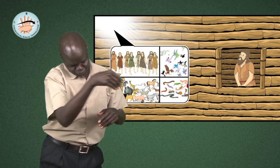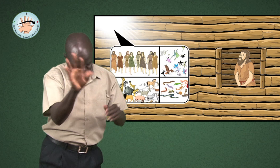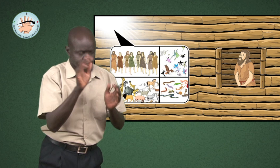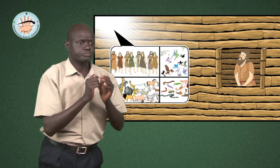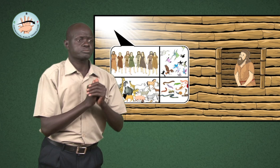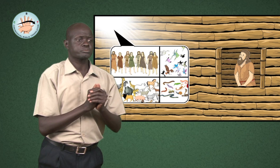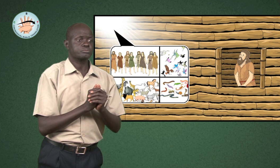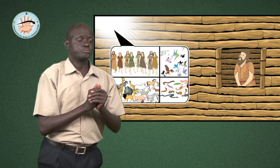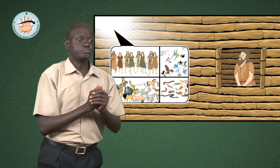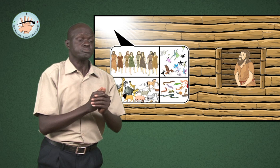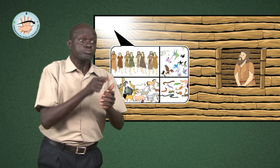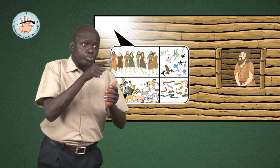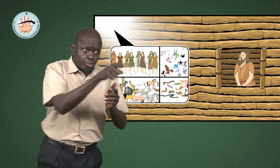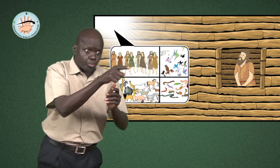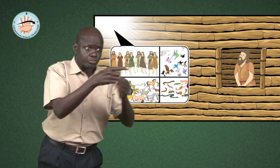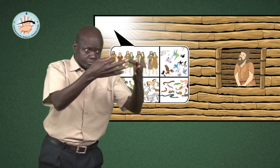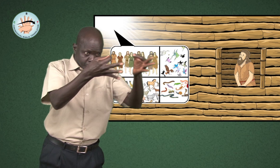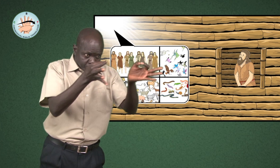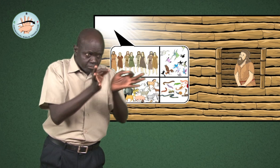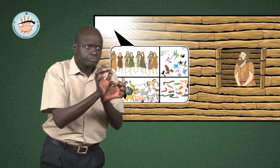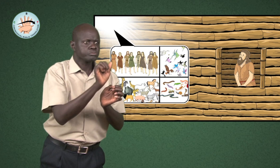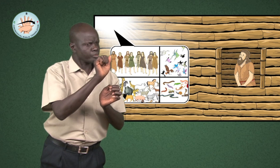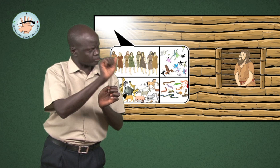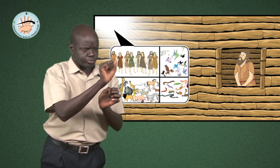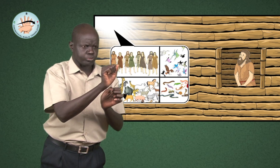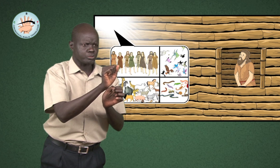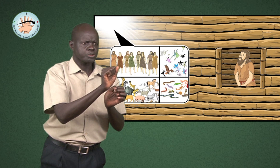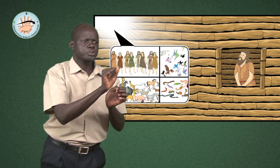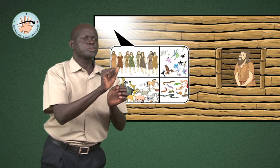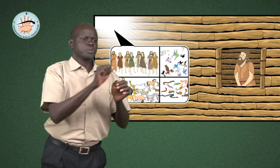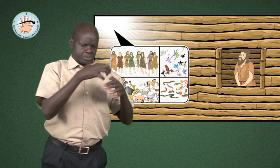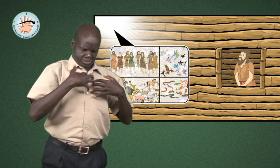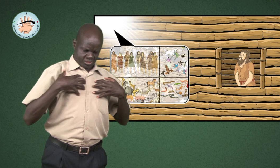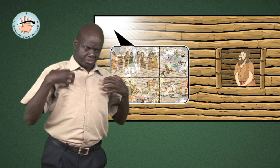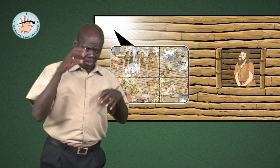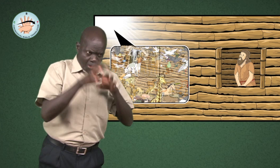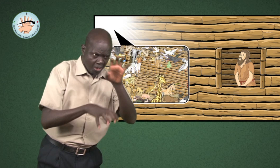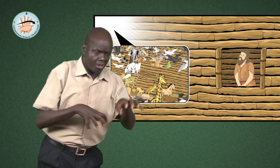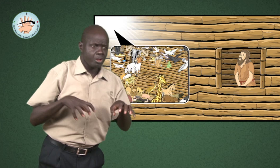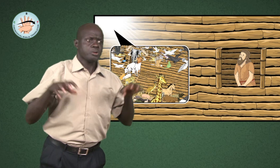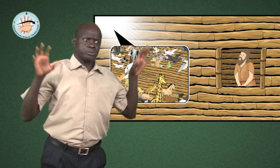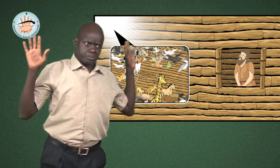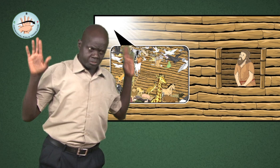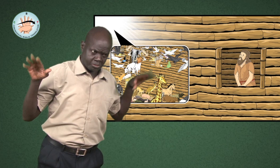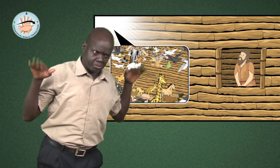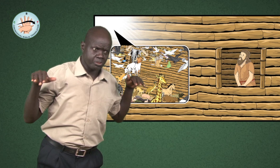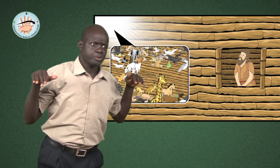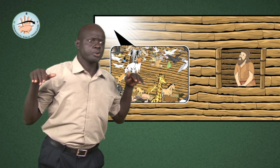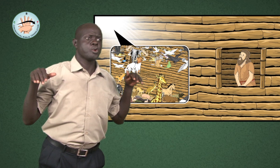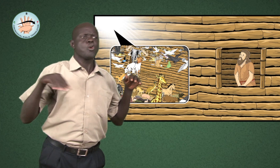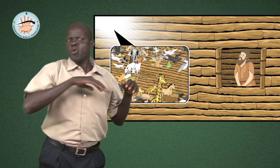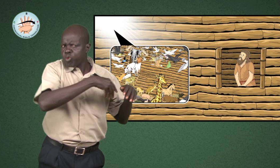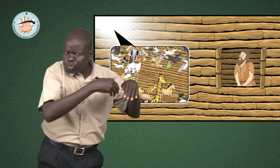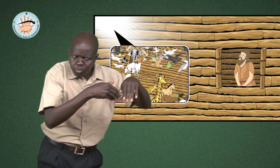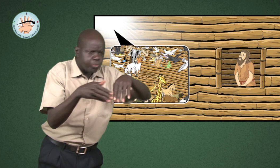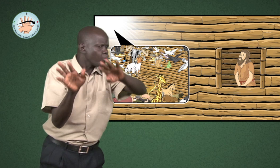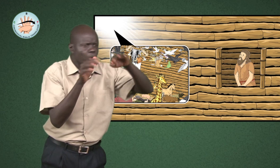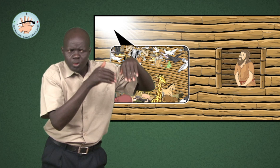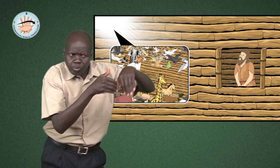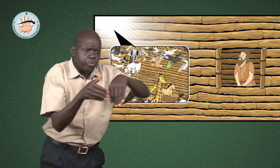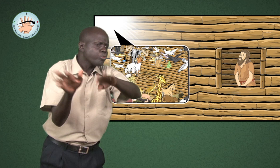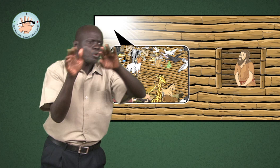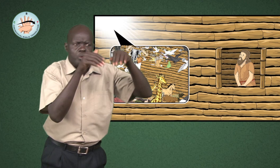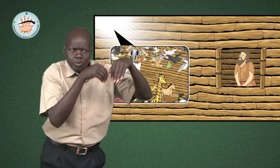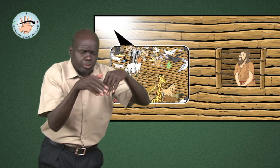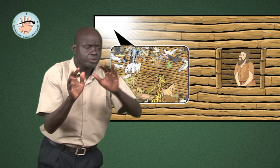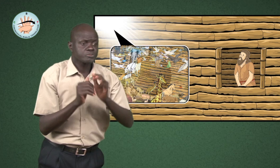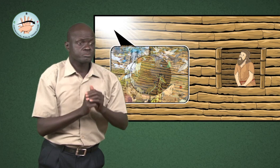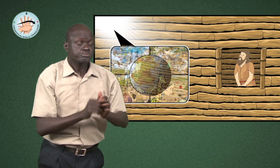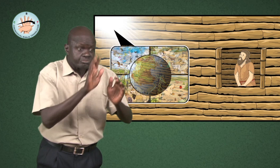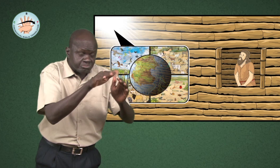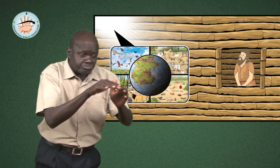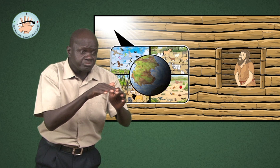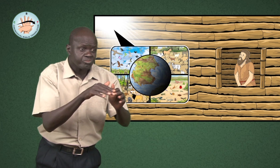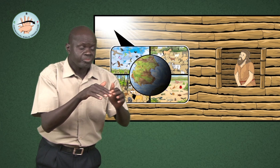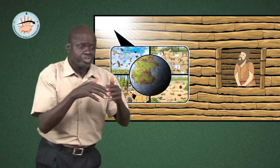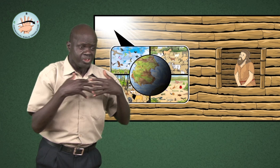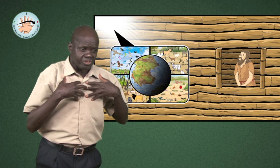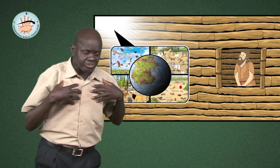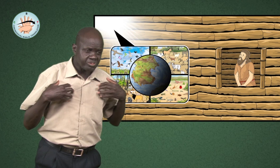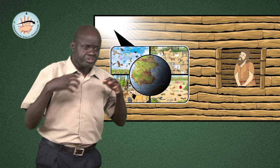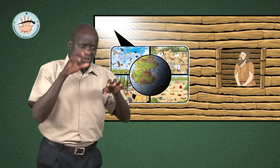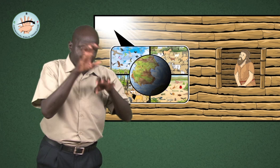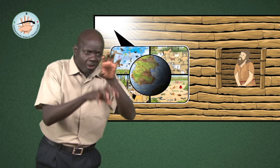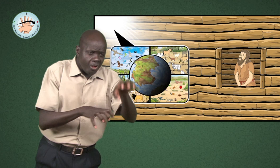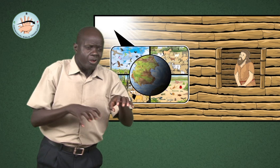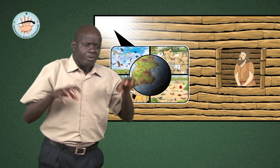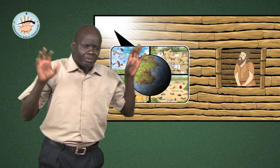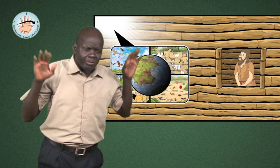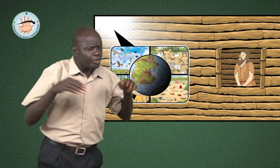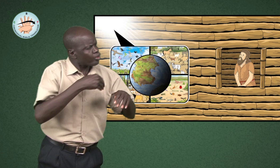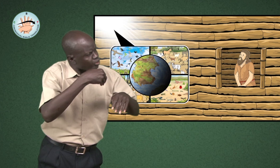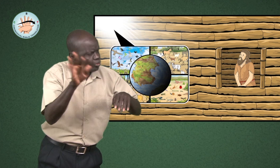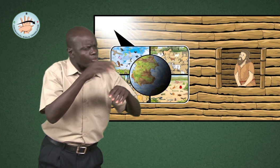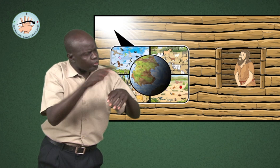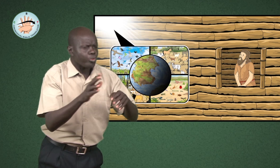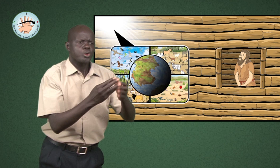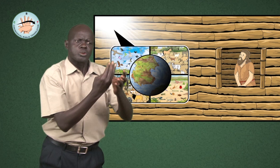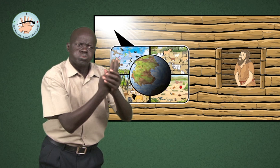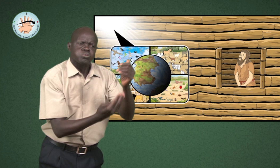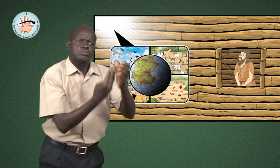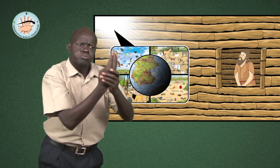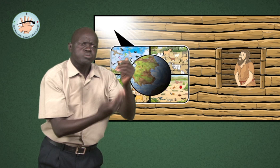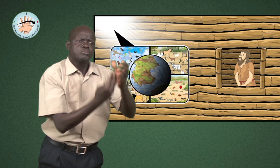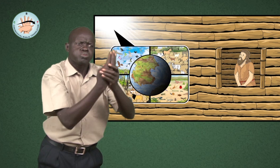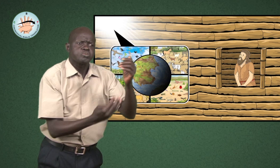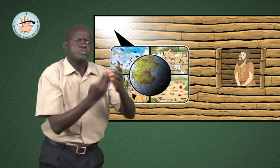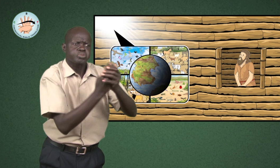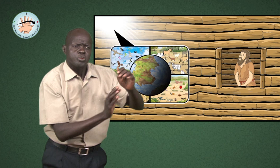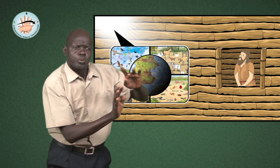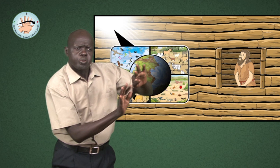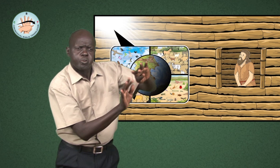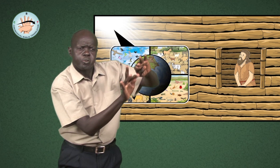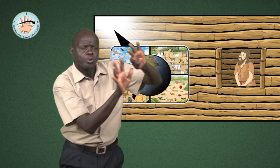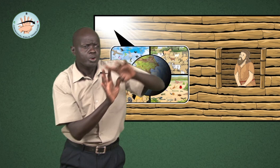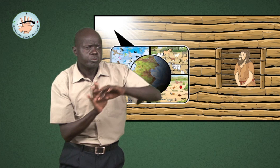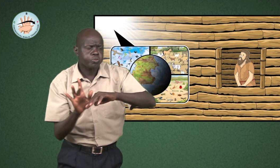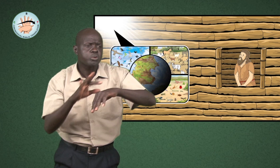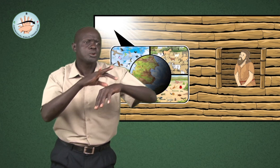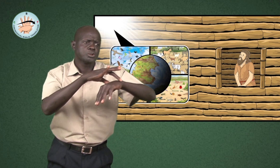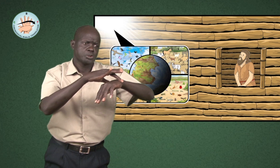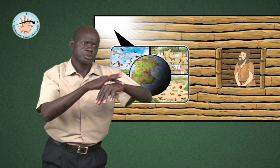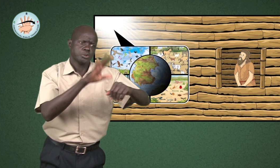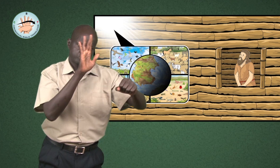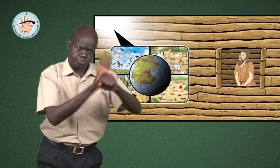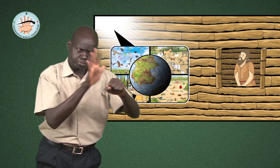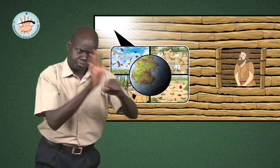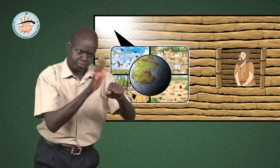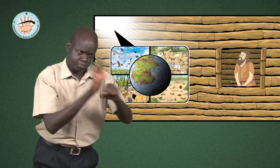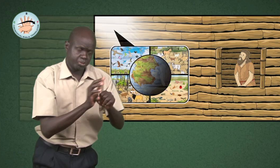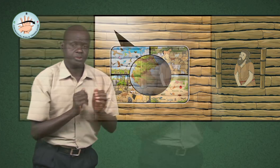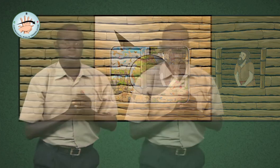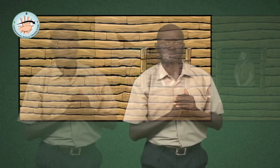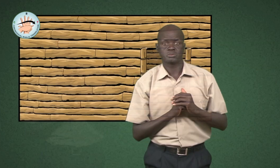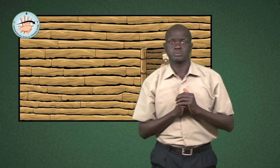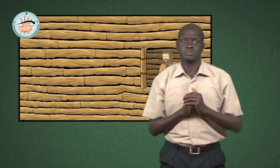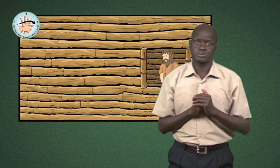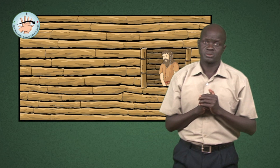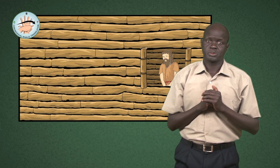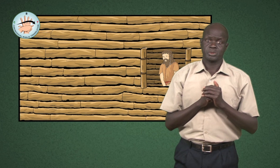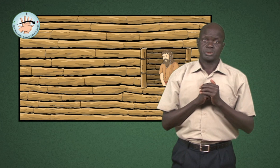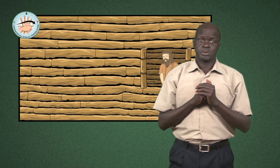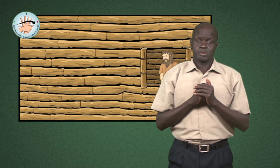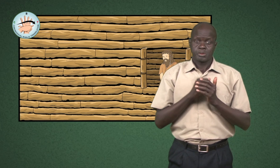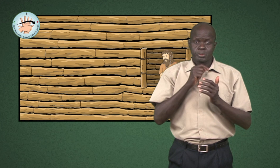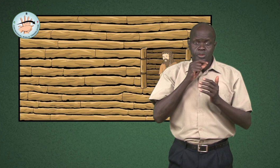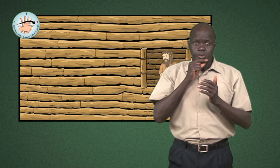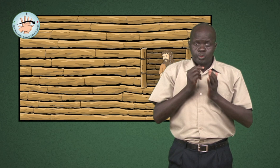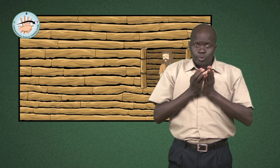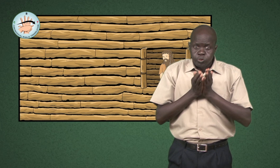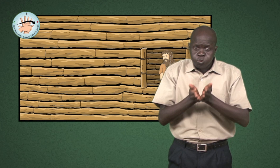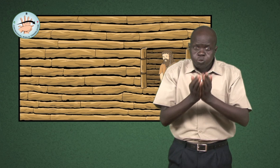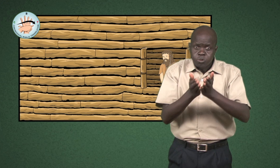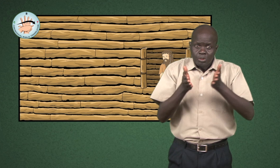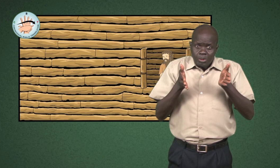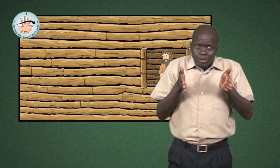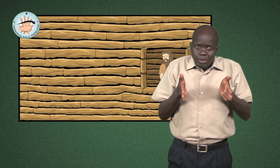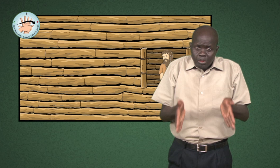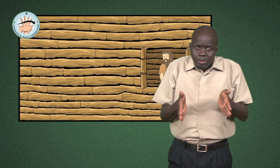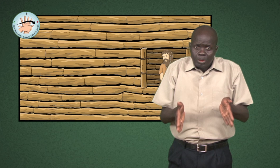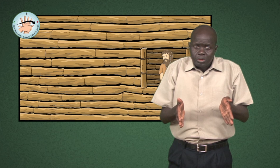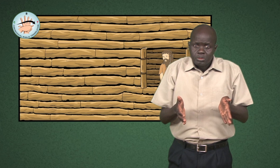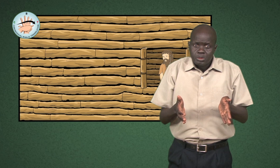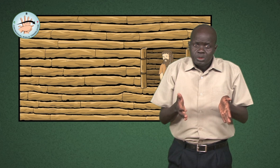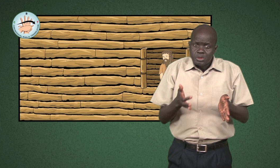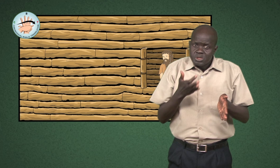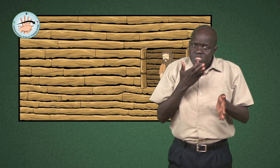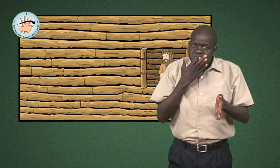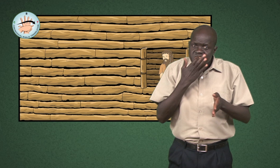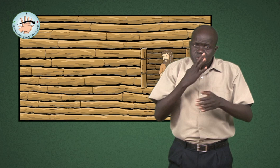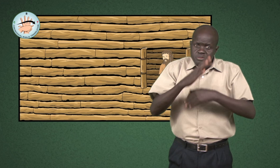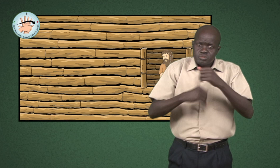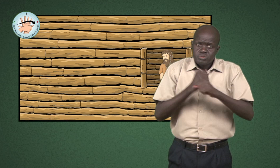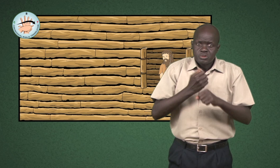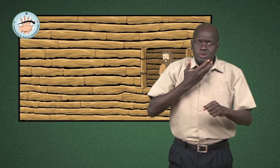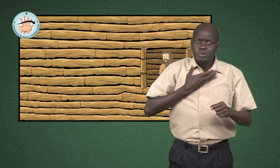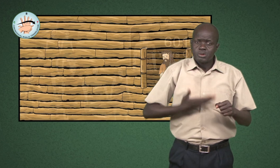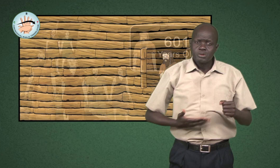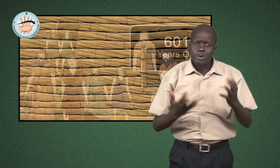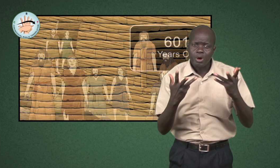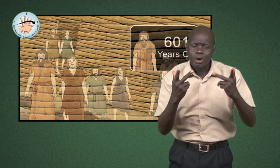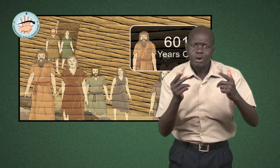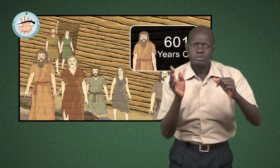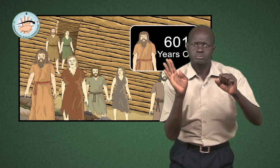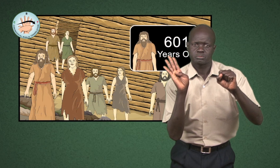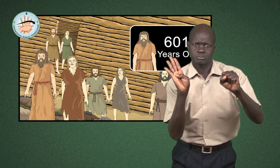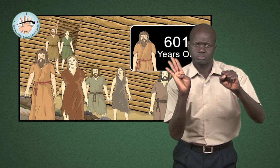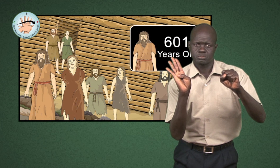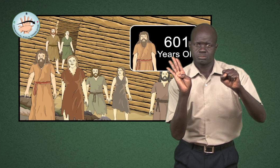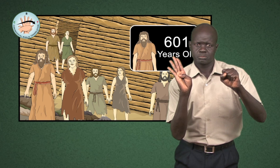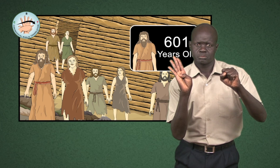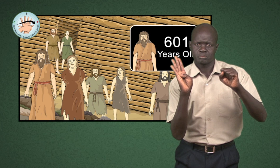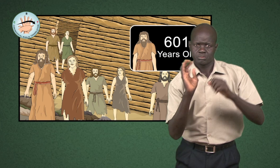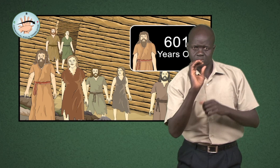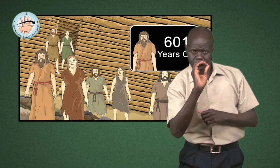Bring out all the living creatures that are with you—birds, livestock, and everything that crawls upon the ground—so that they can spread out over the earth and be fruitful and multiply upon it.”